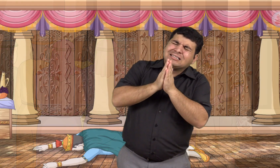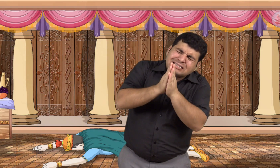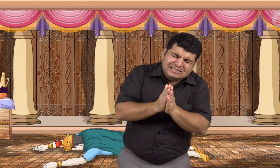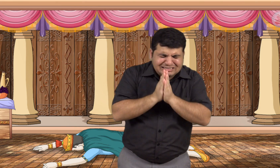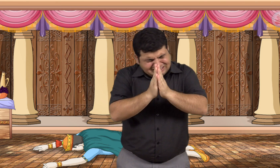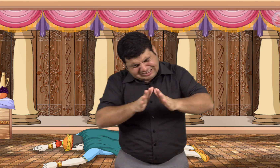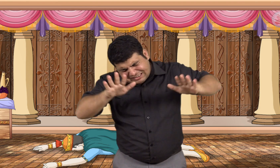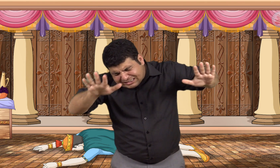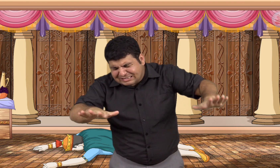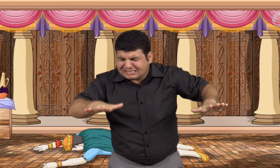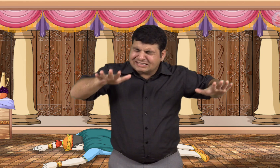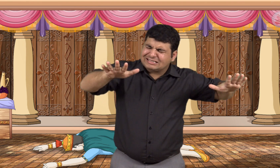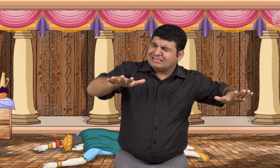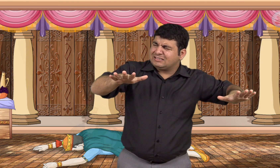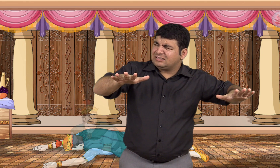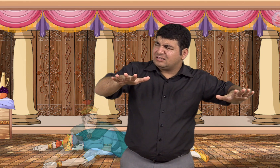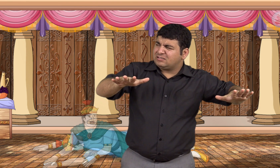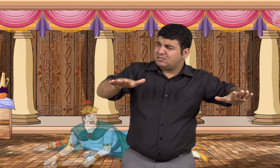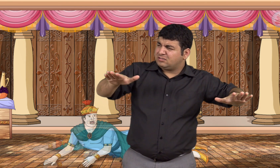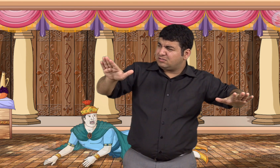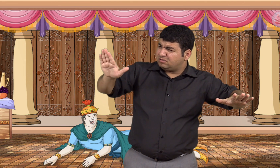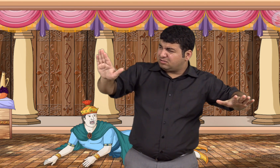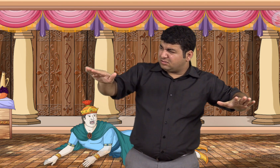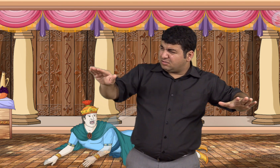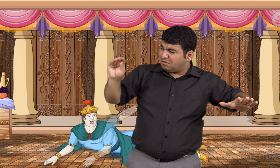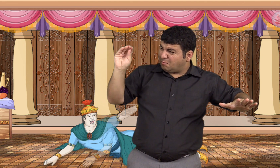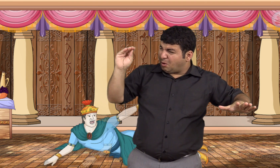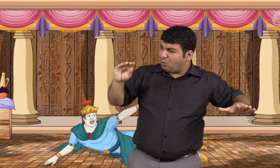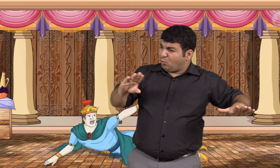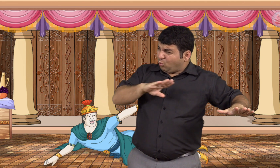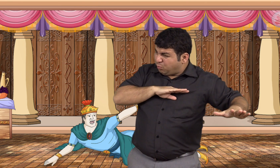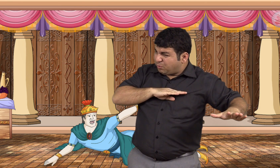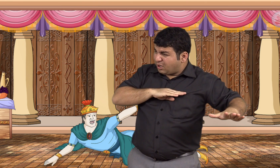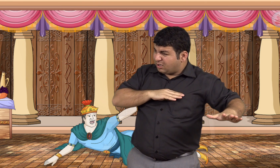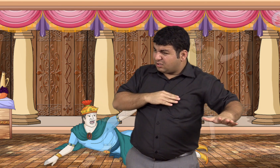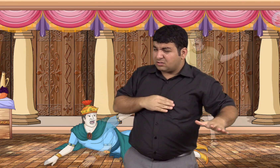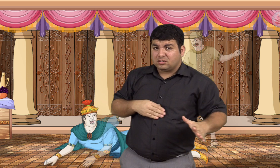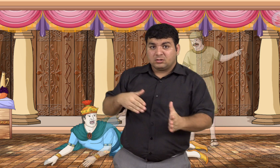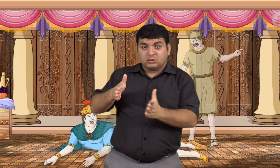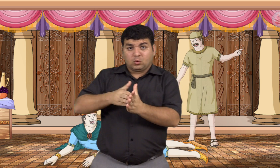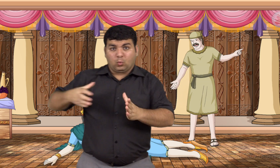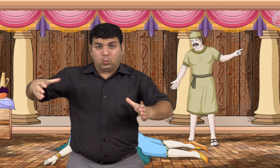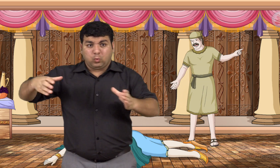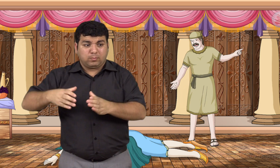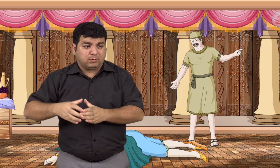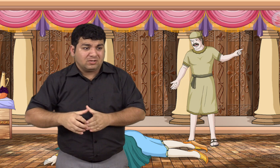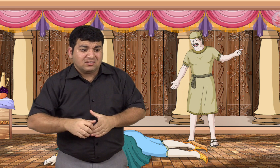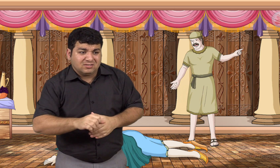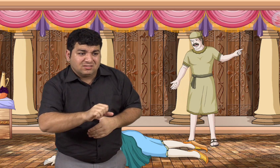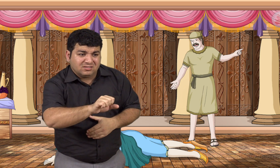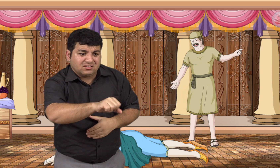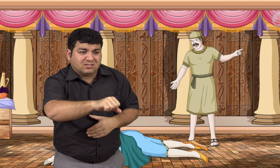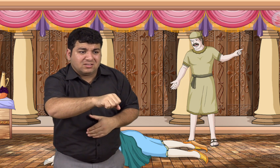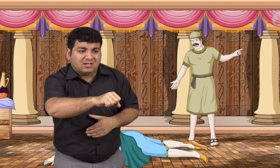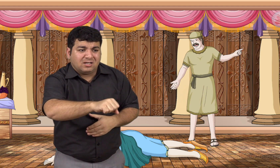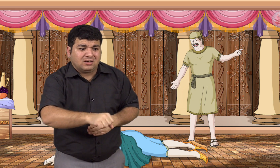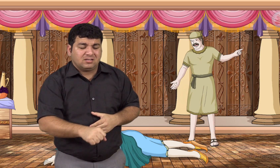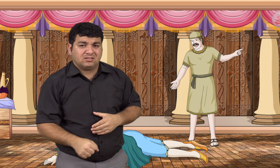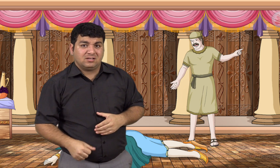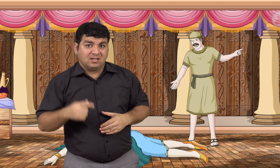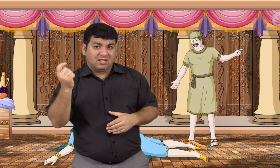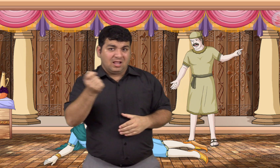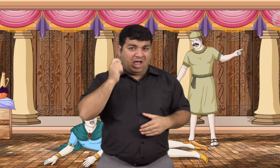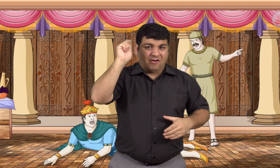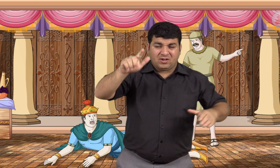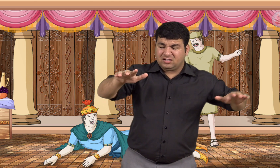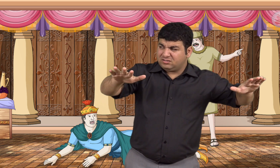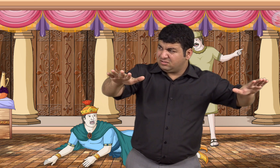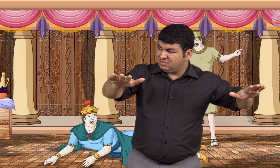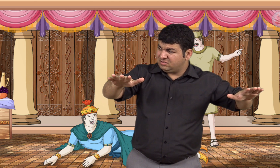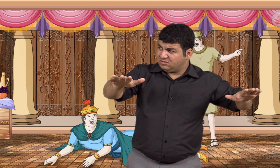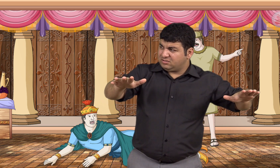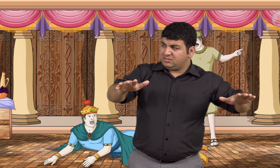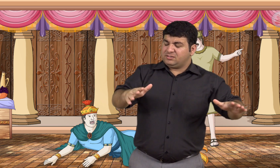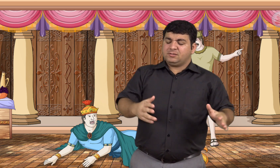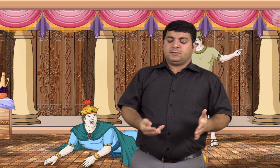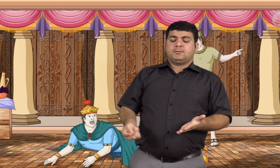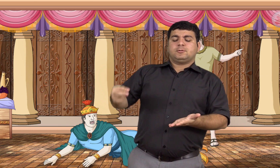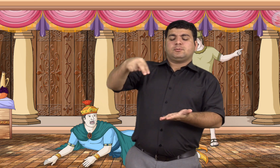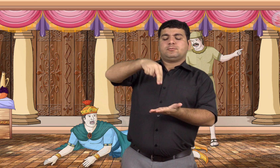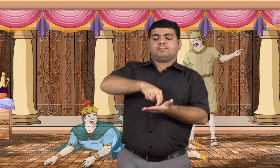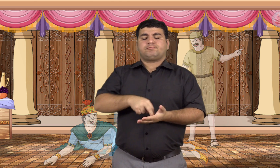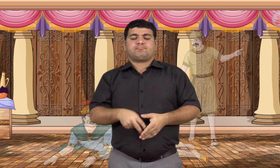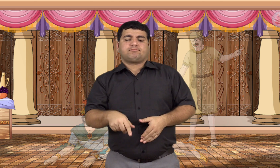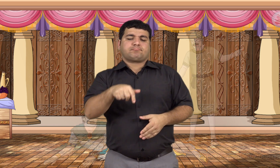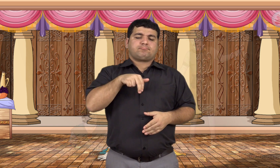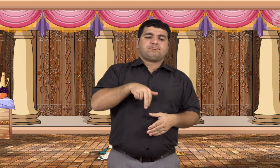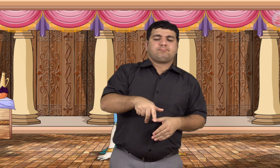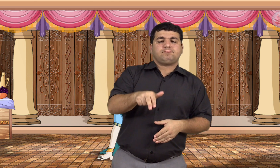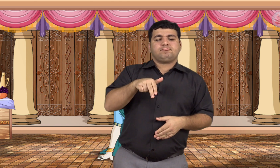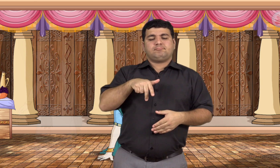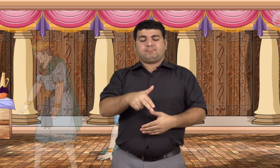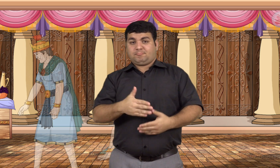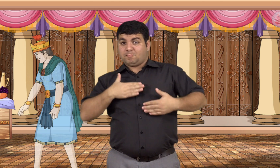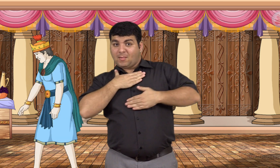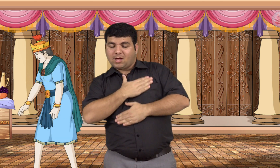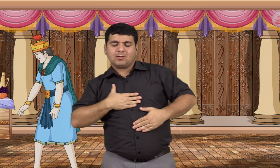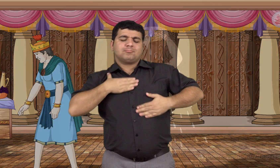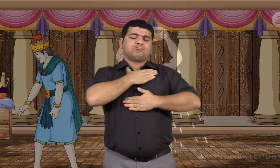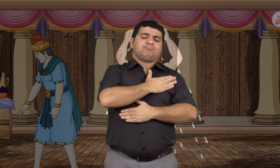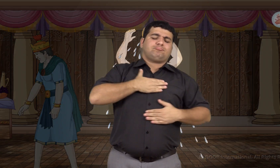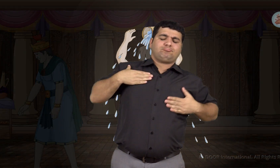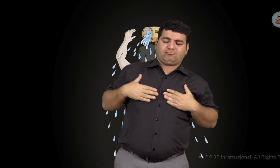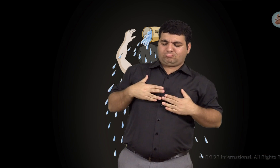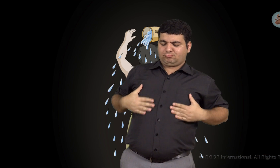When David saw that his servants were whispering to one another, he perceived that the child was dead. So he asked his servants, “Is the child dead?” “He is dead,” they replied.